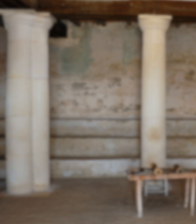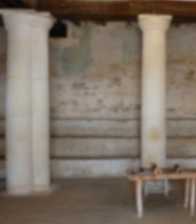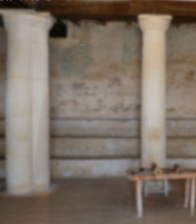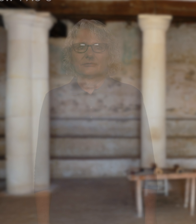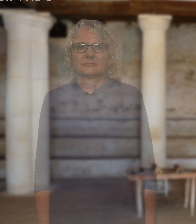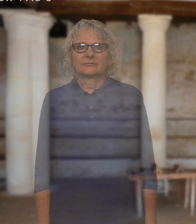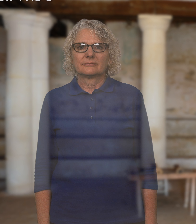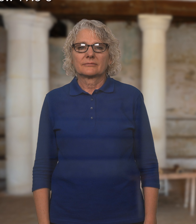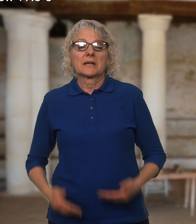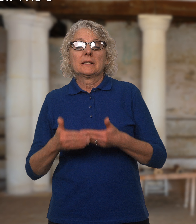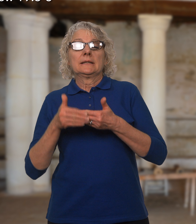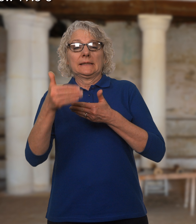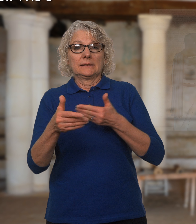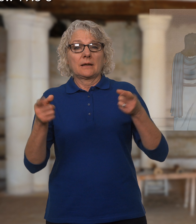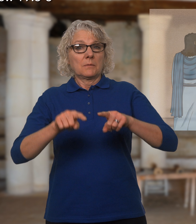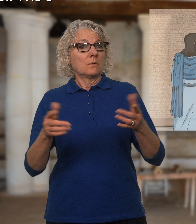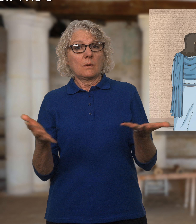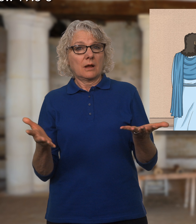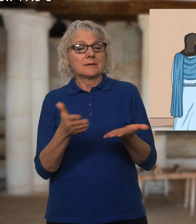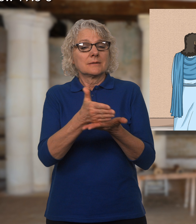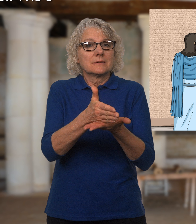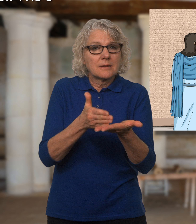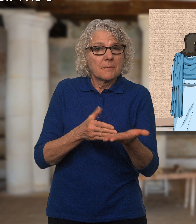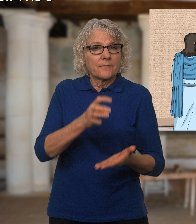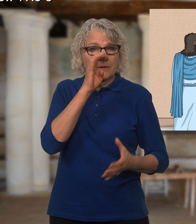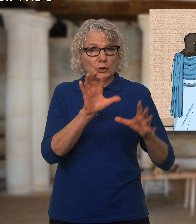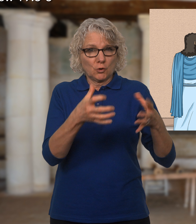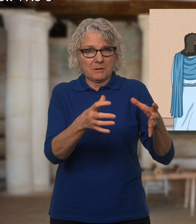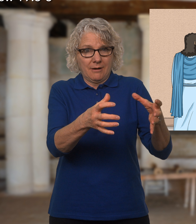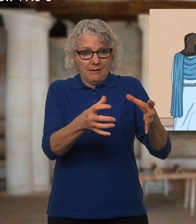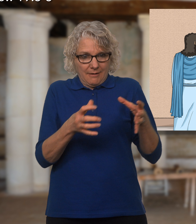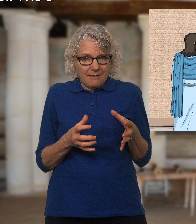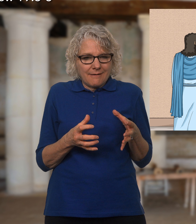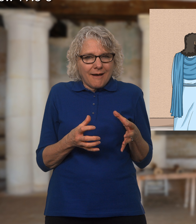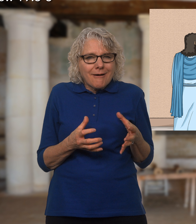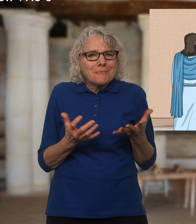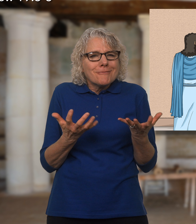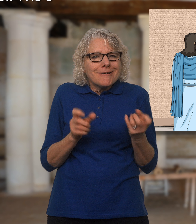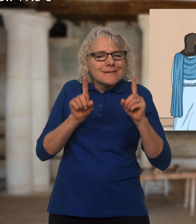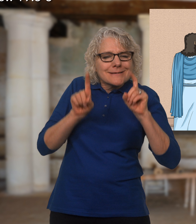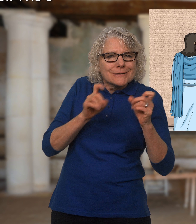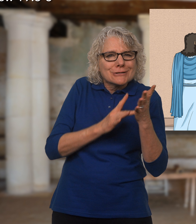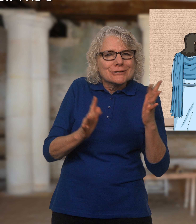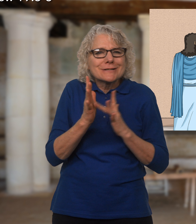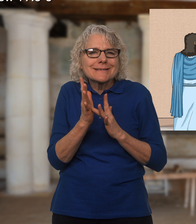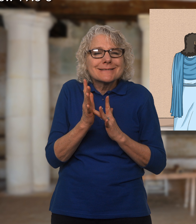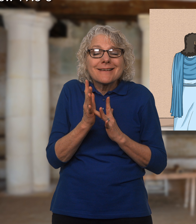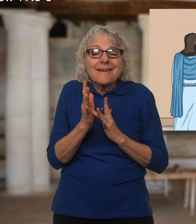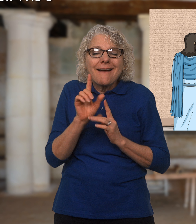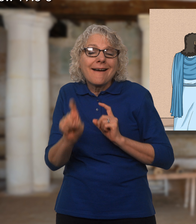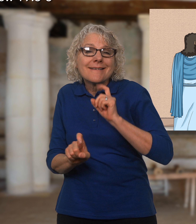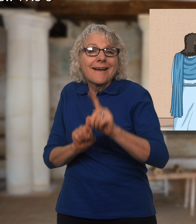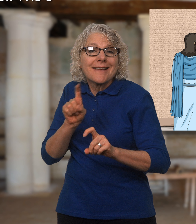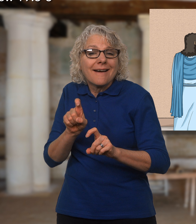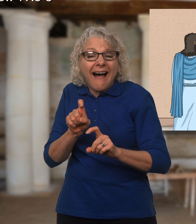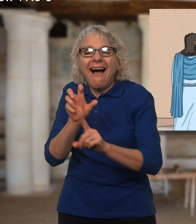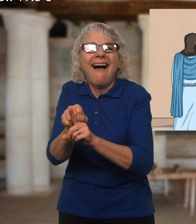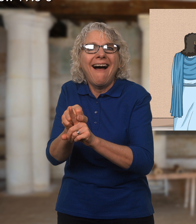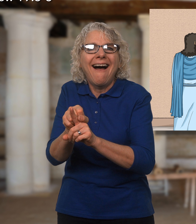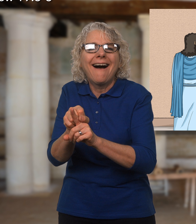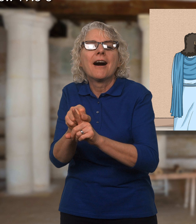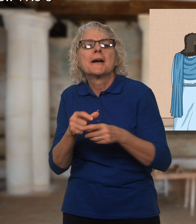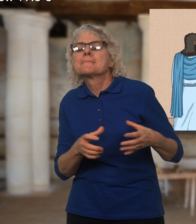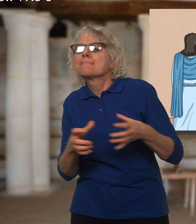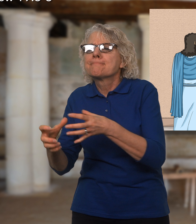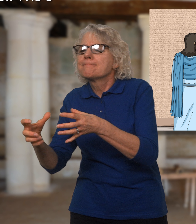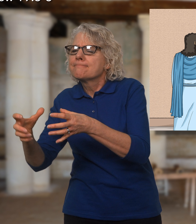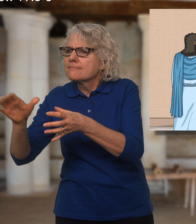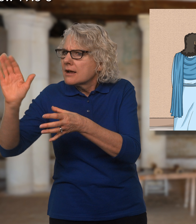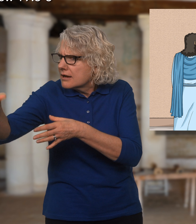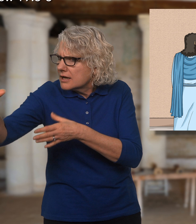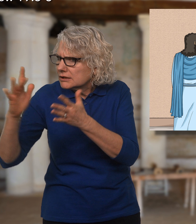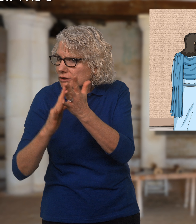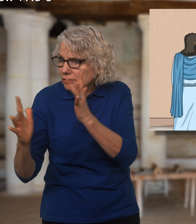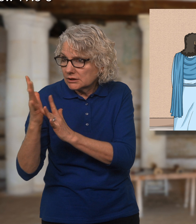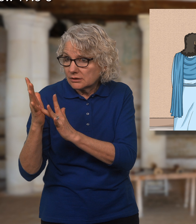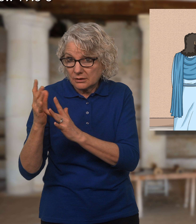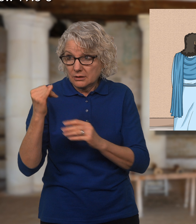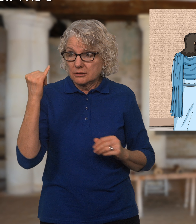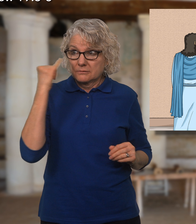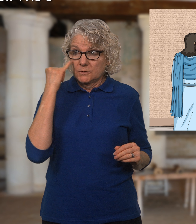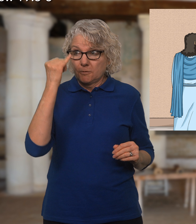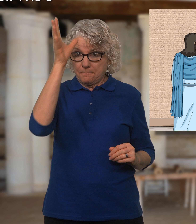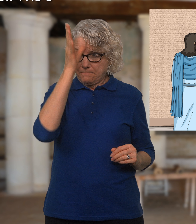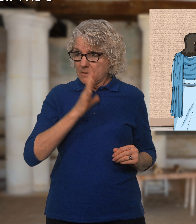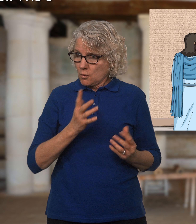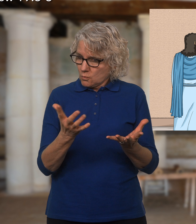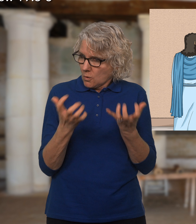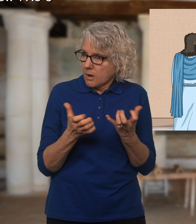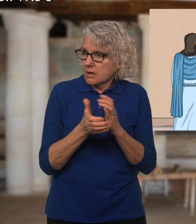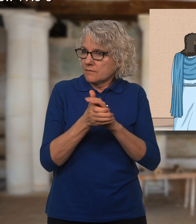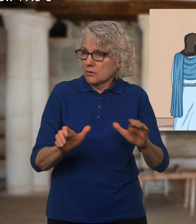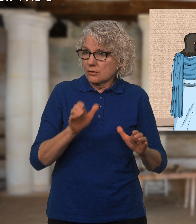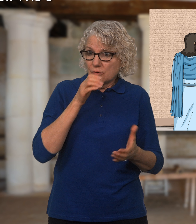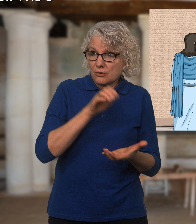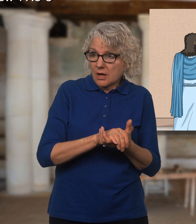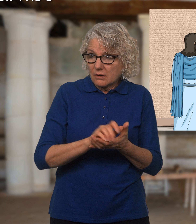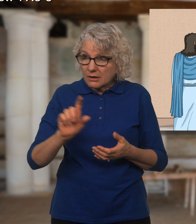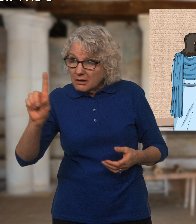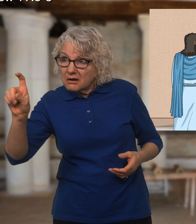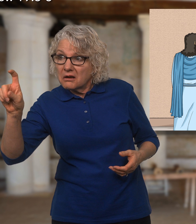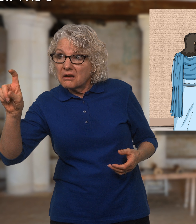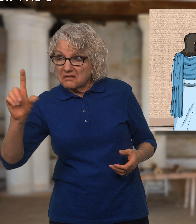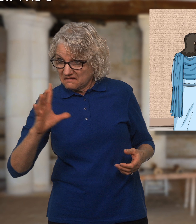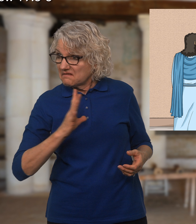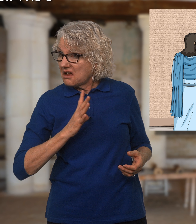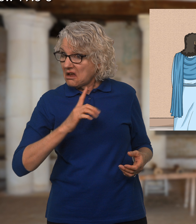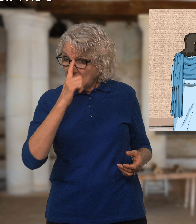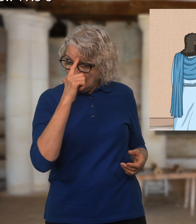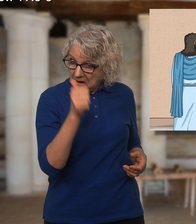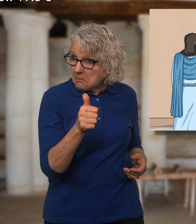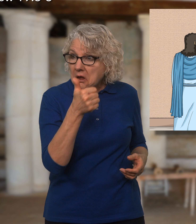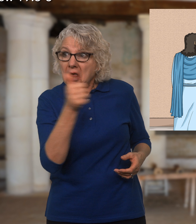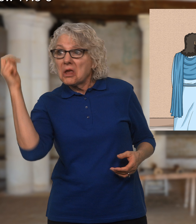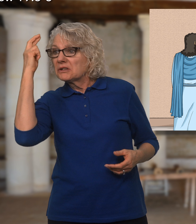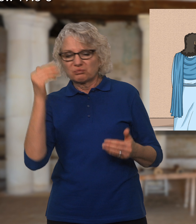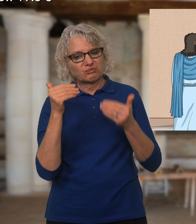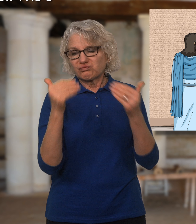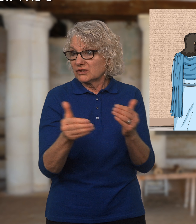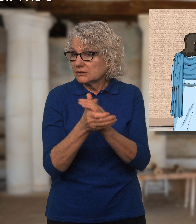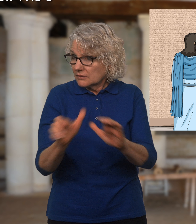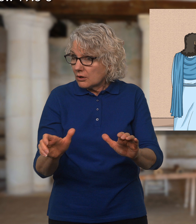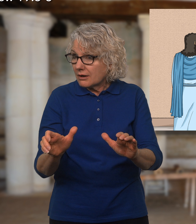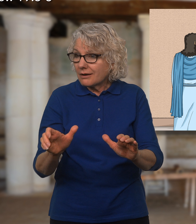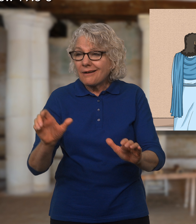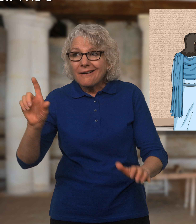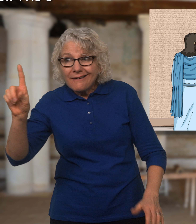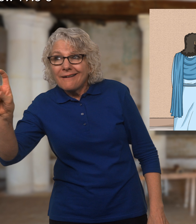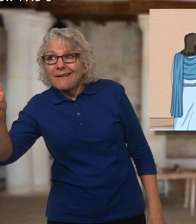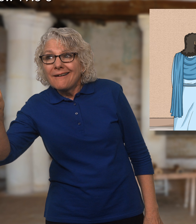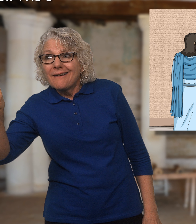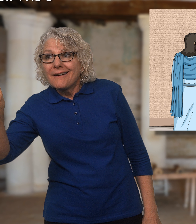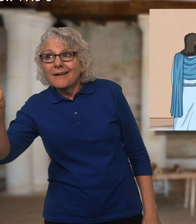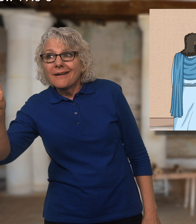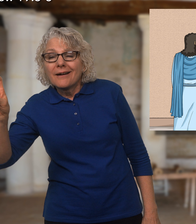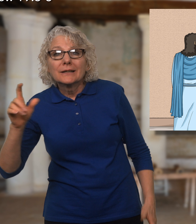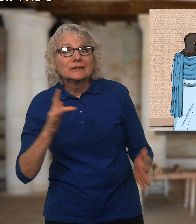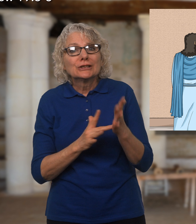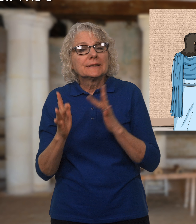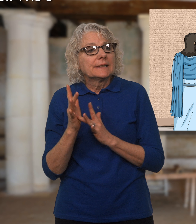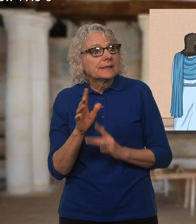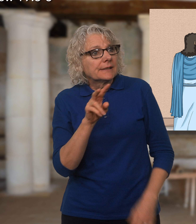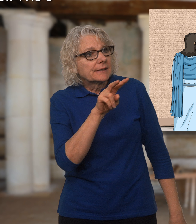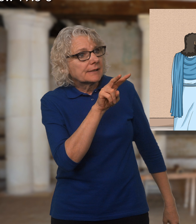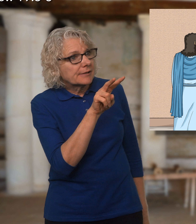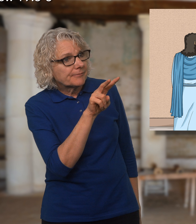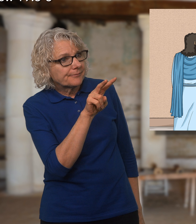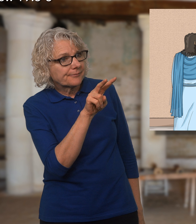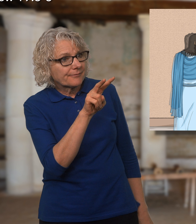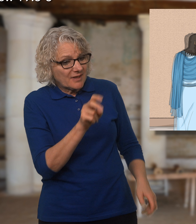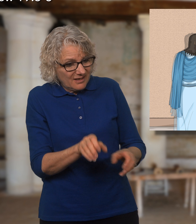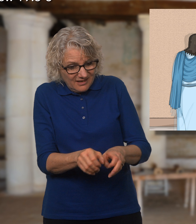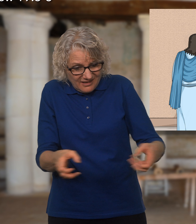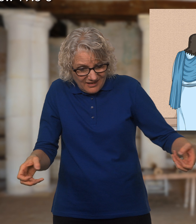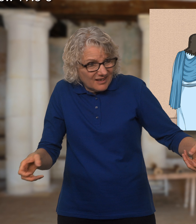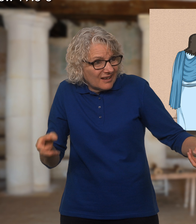Then some Pharisees came and tested Him by asking, “Is it lawful for a man to divorce his wife for any reason?”